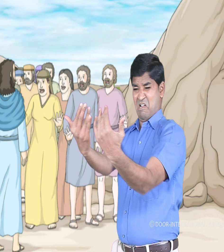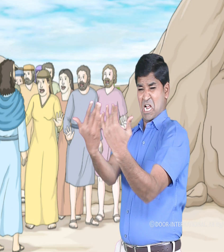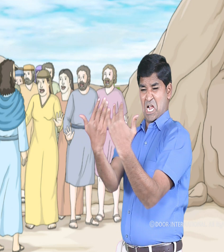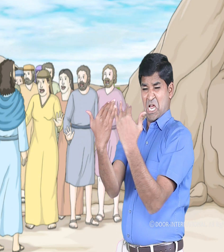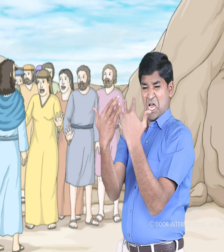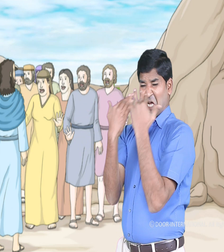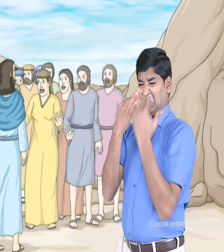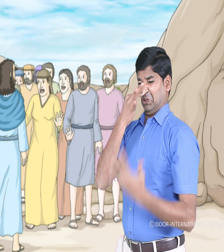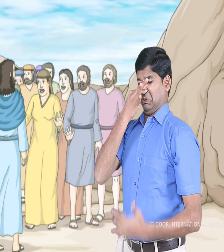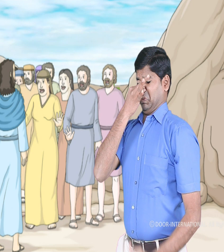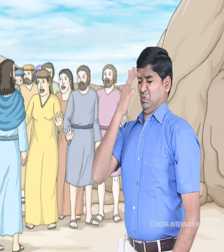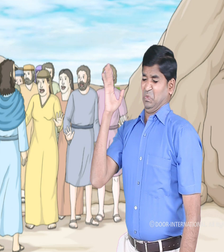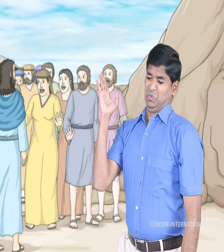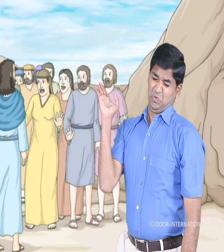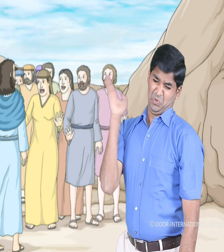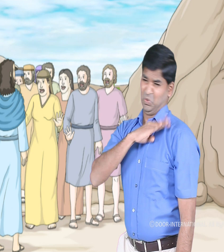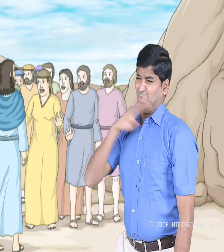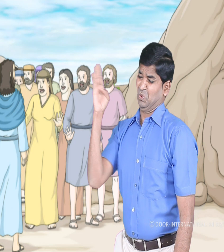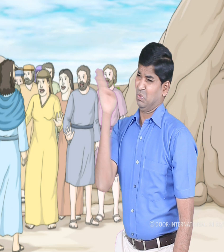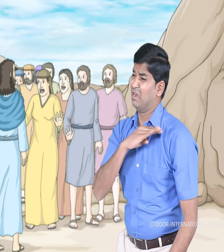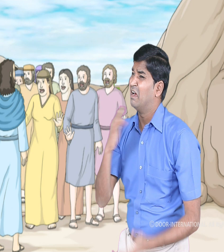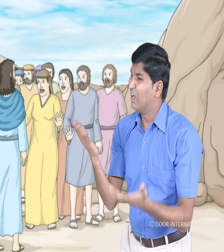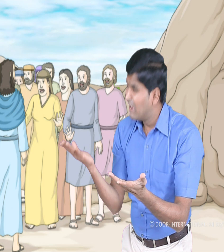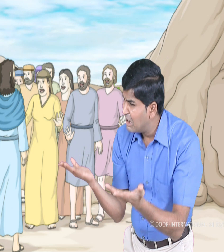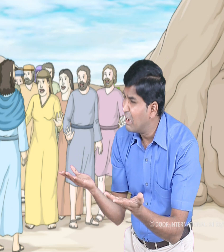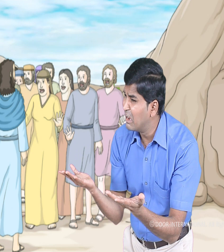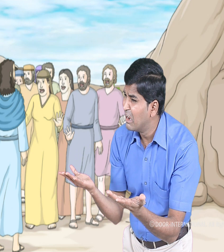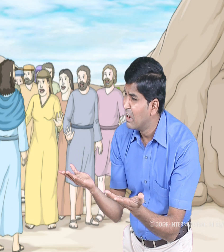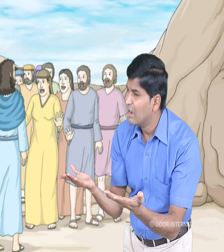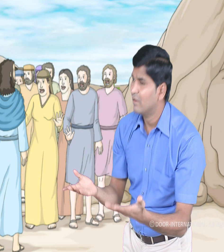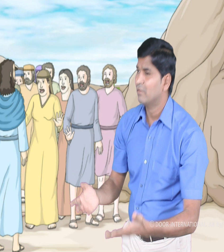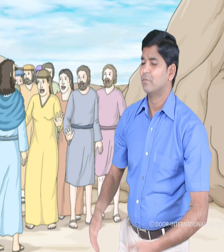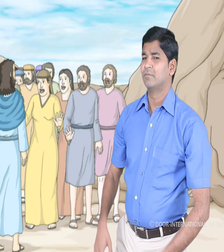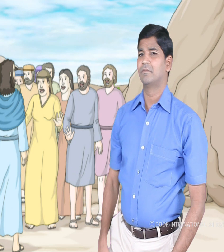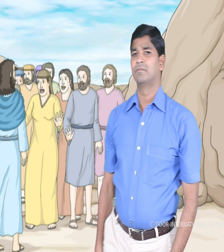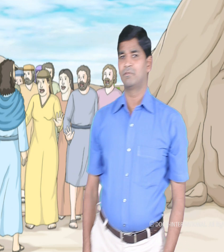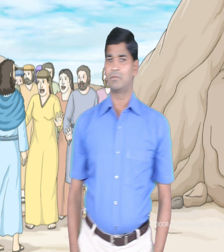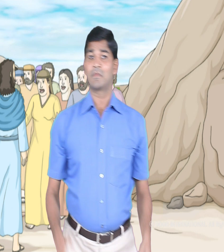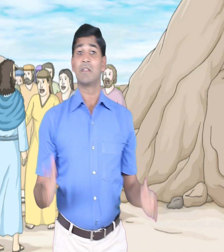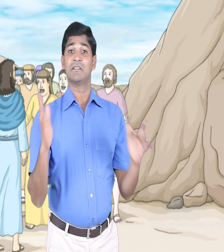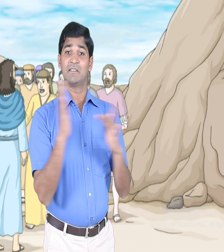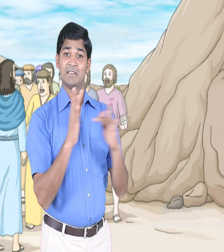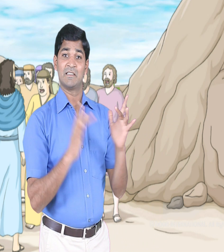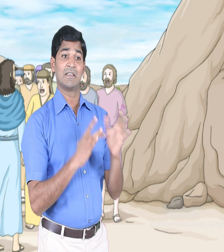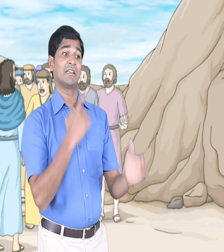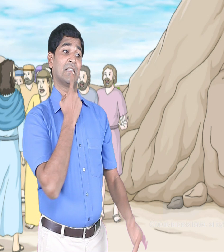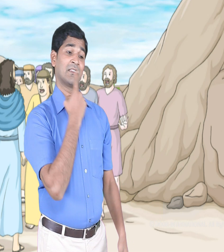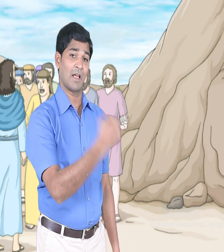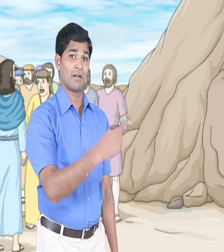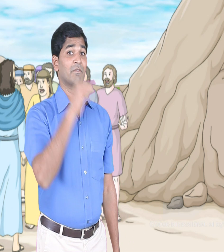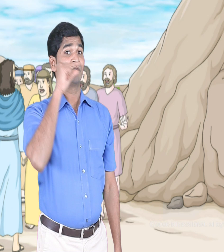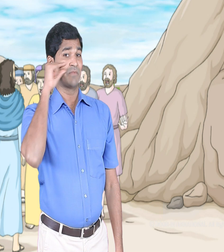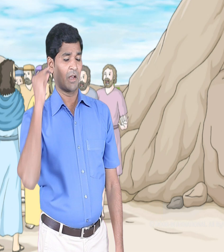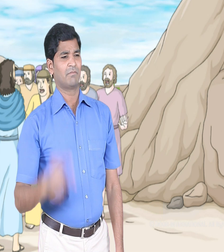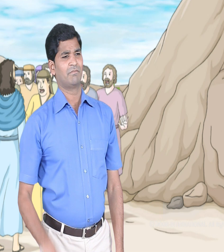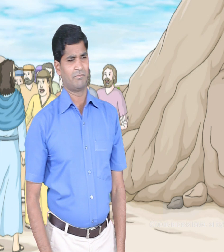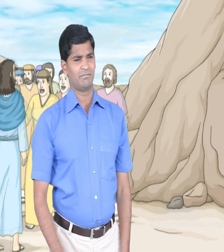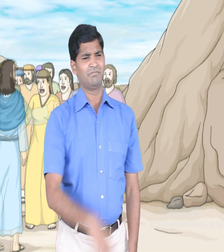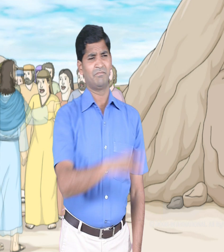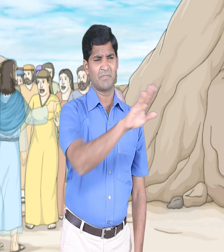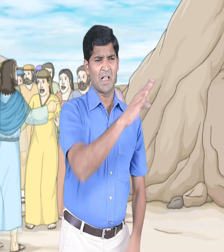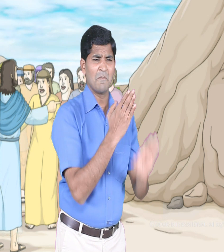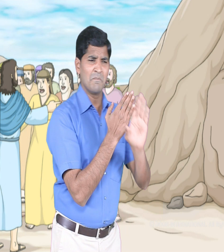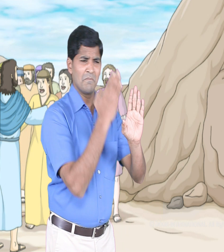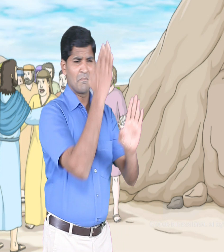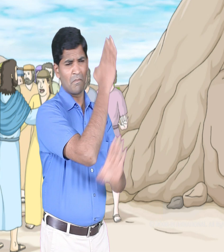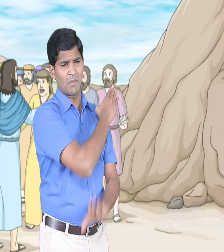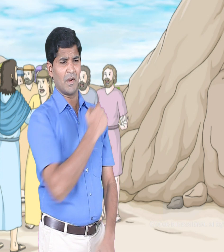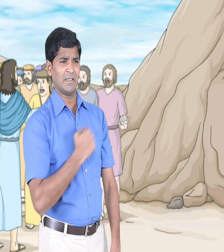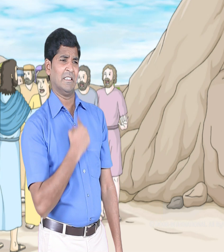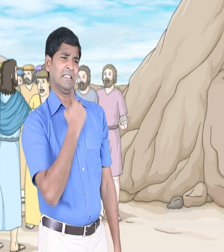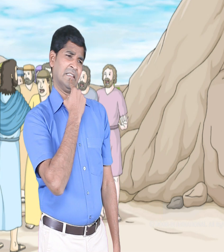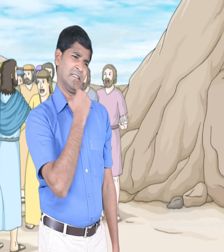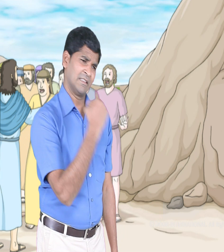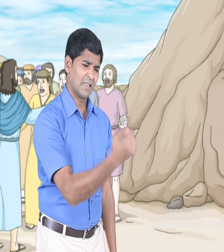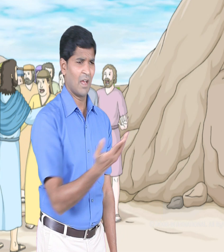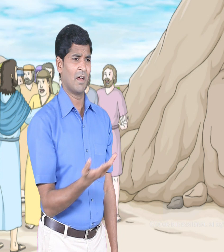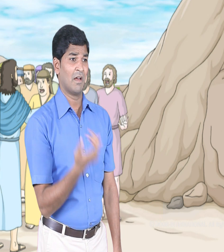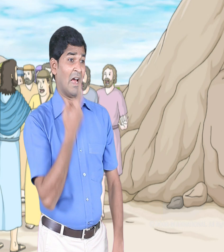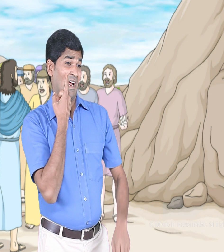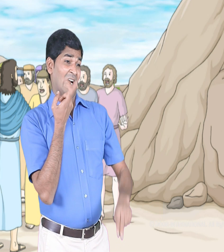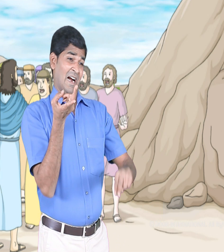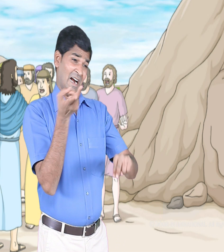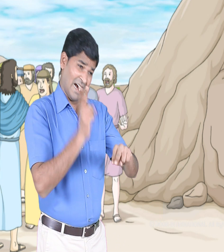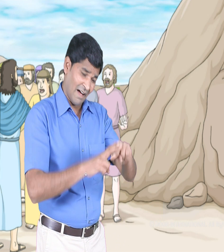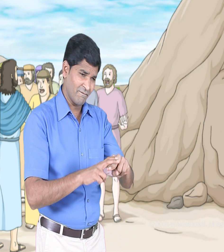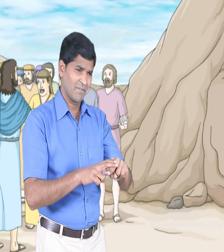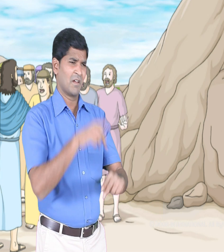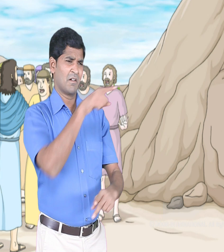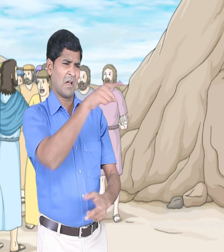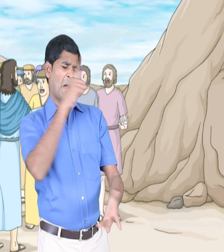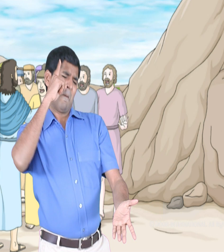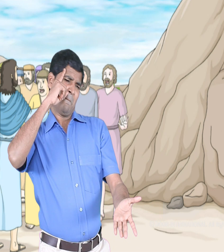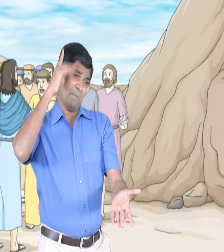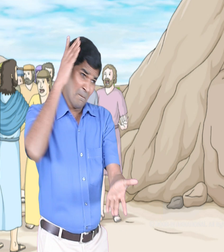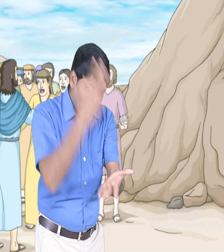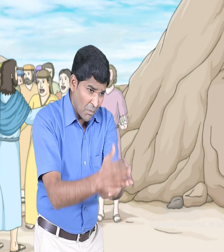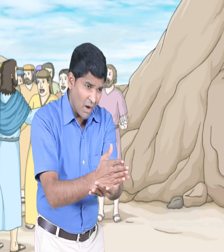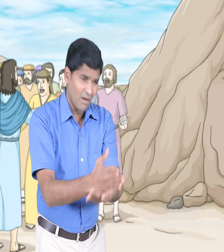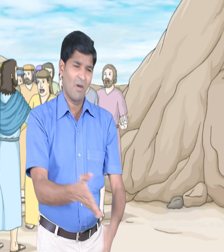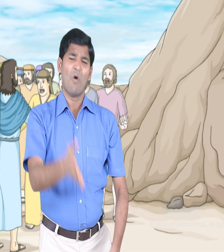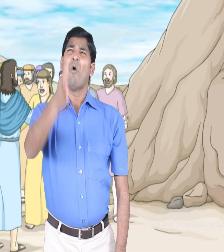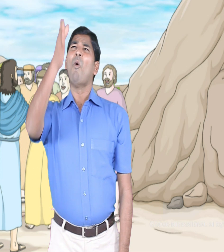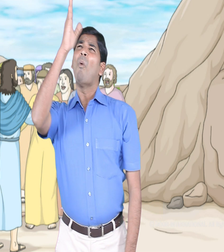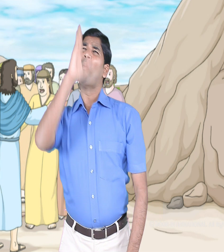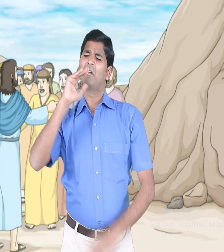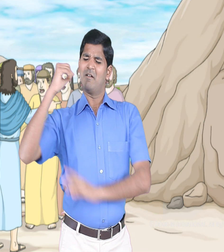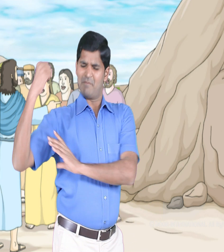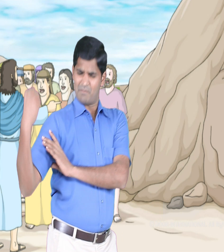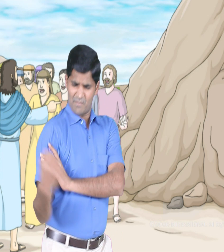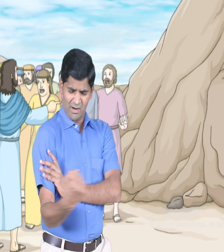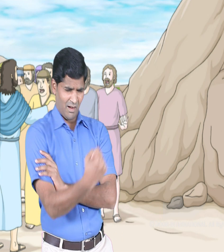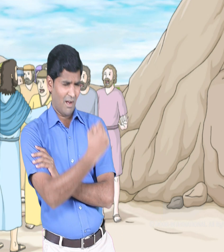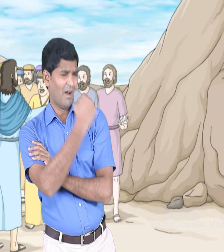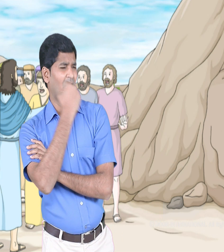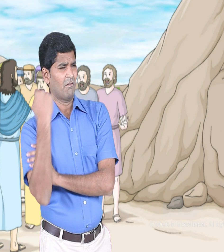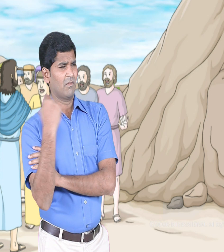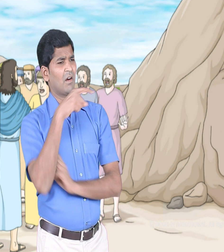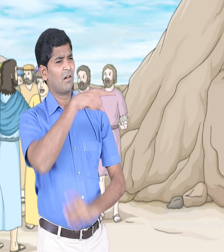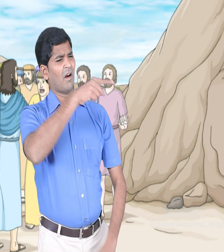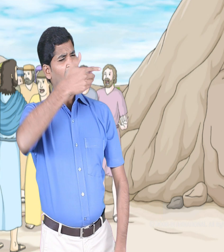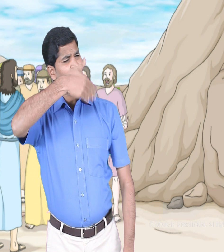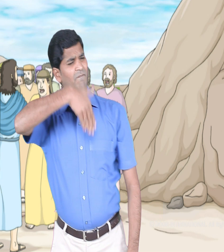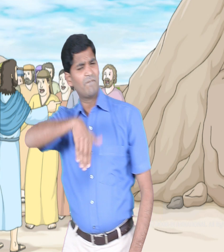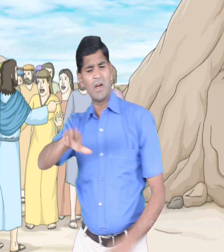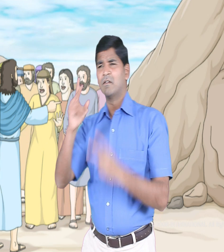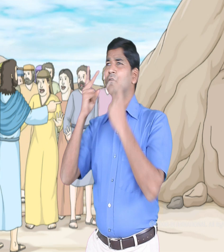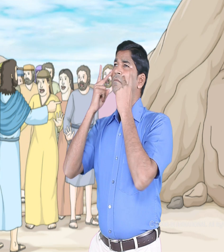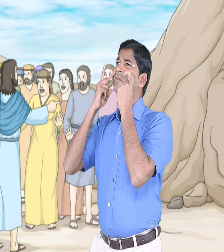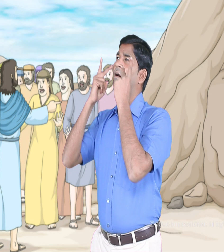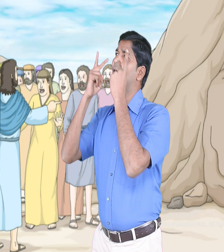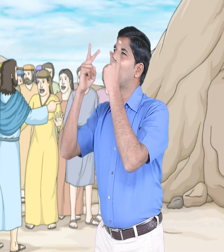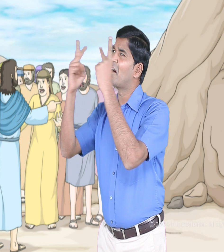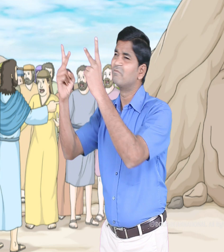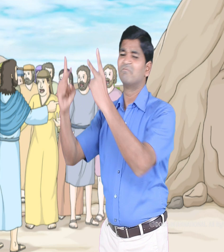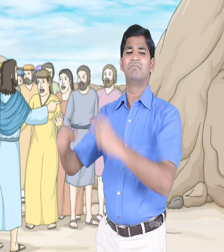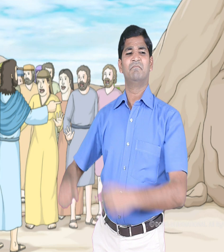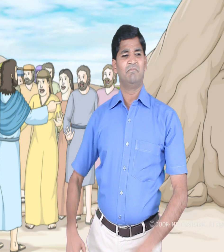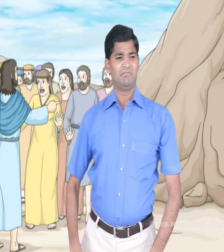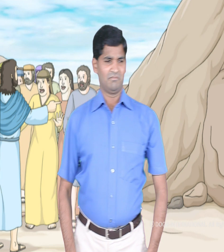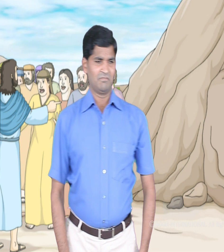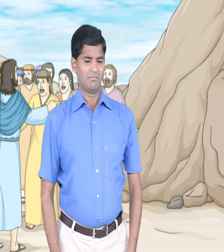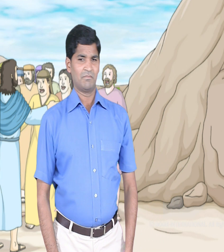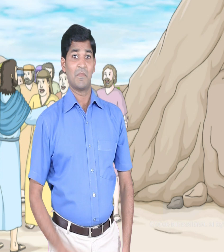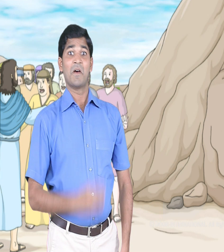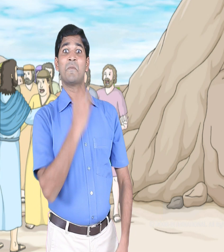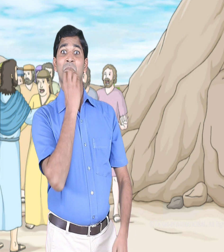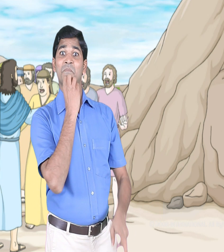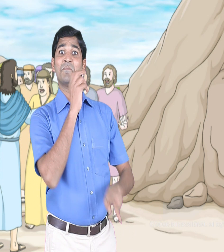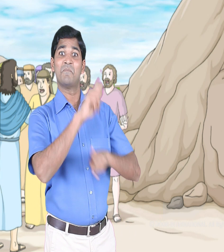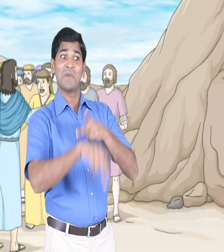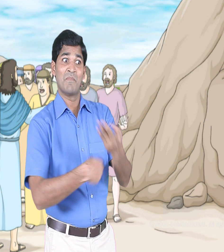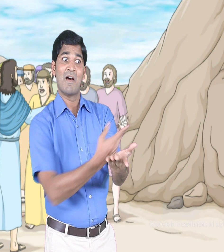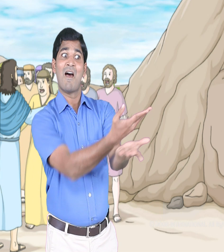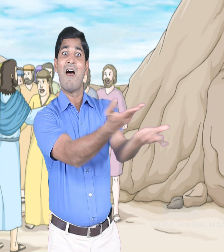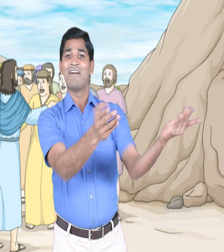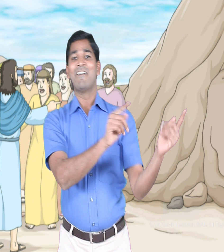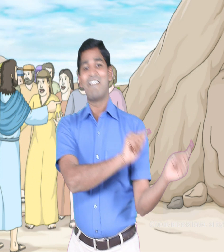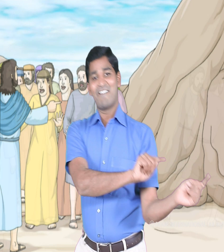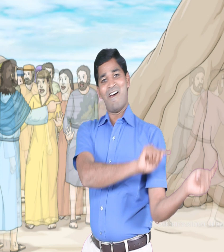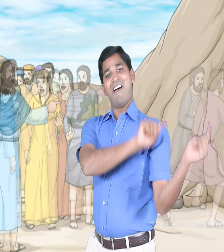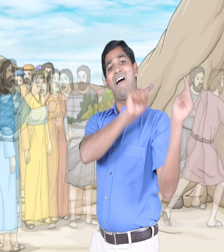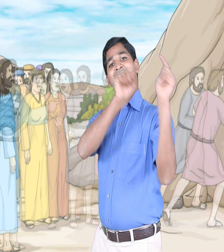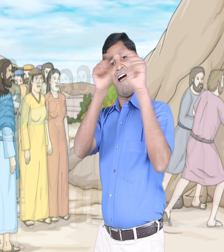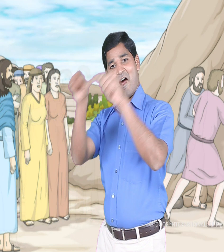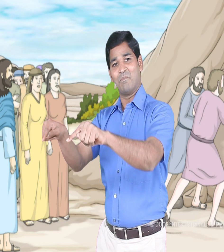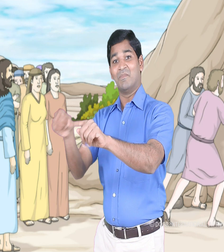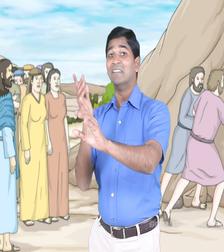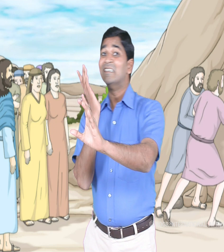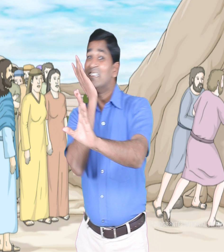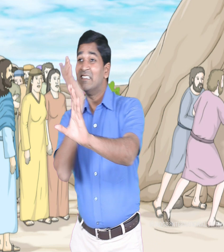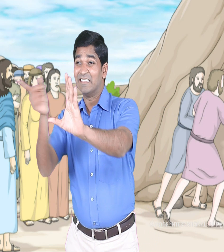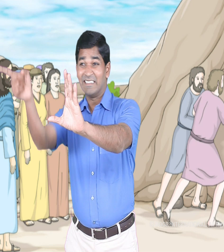Jesus replied, “Did I not tell you that if you believed, you would see the glory of God?”